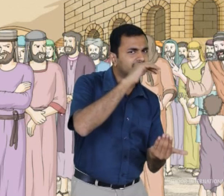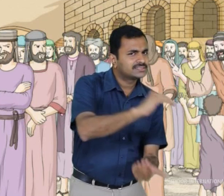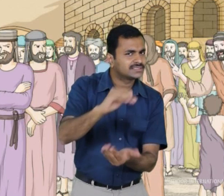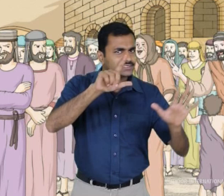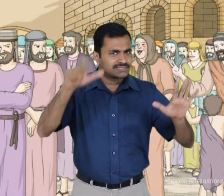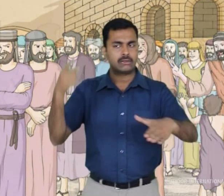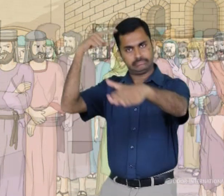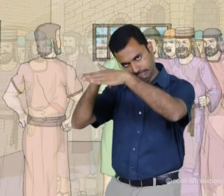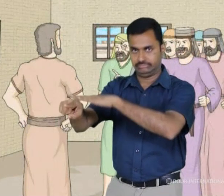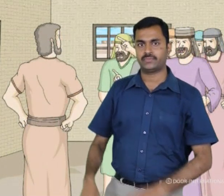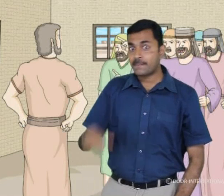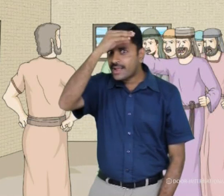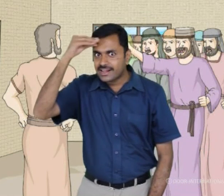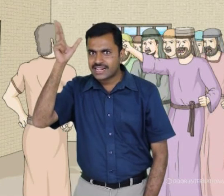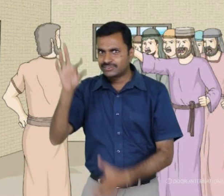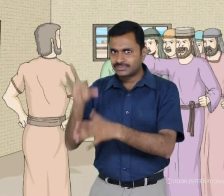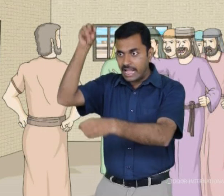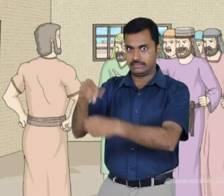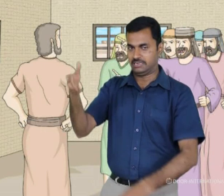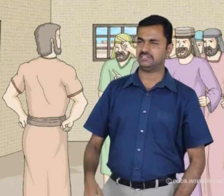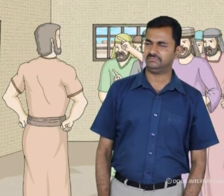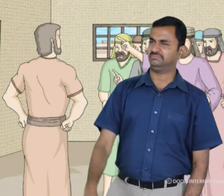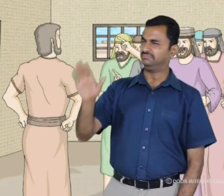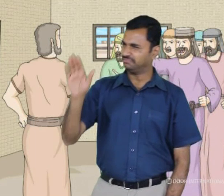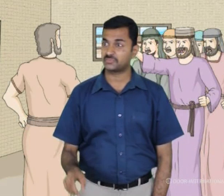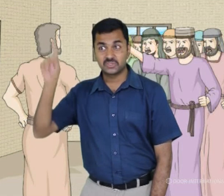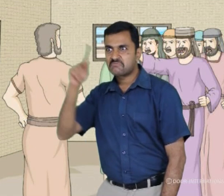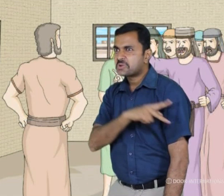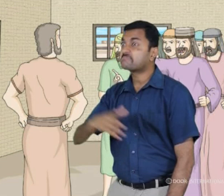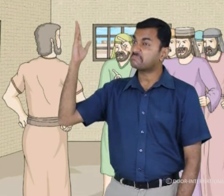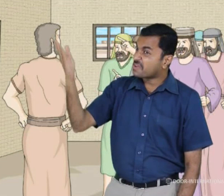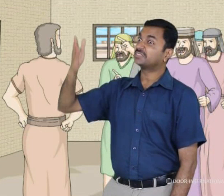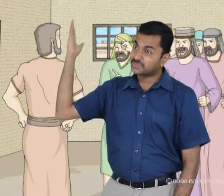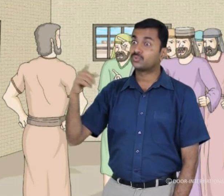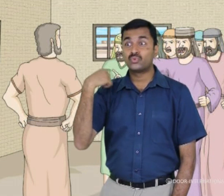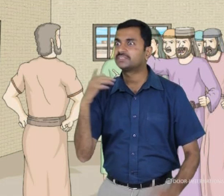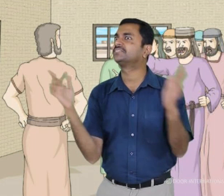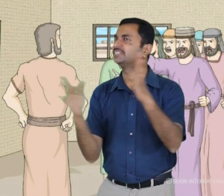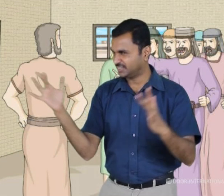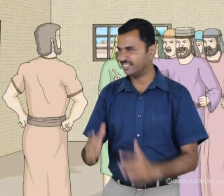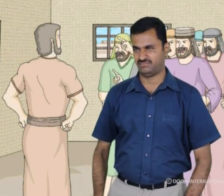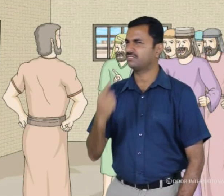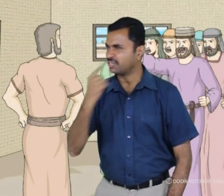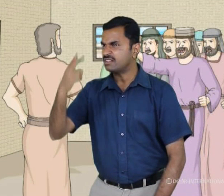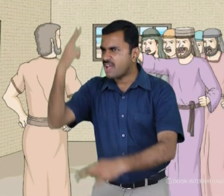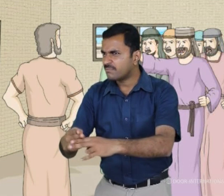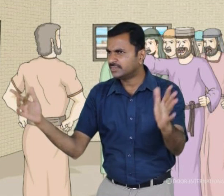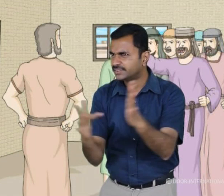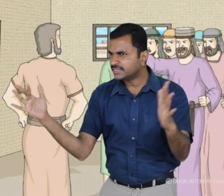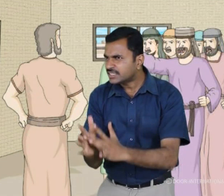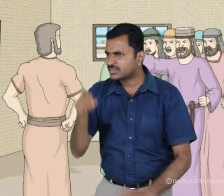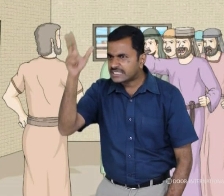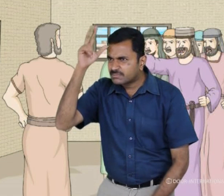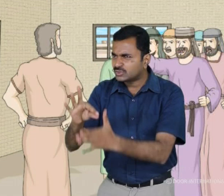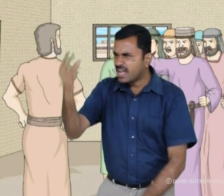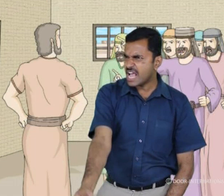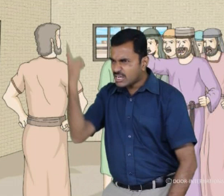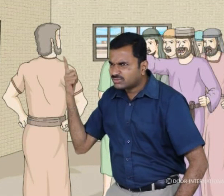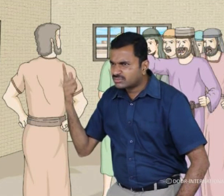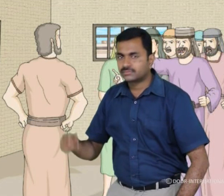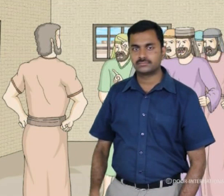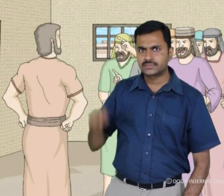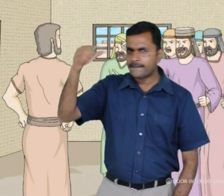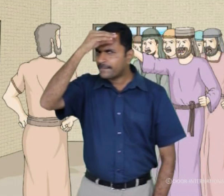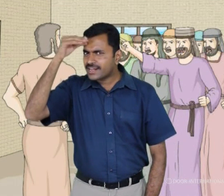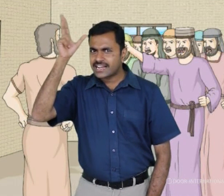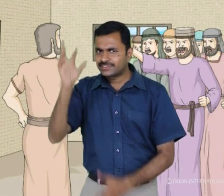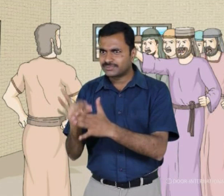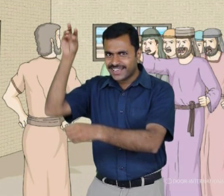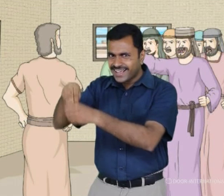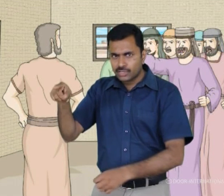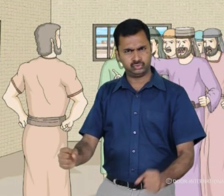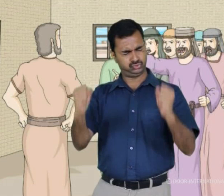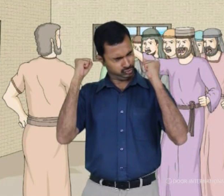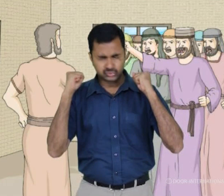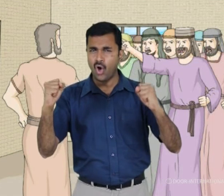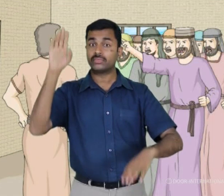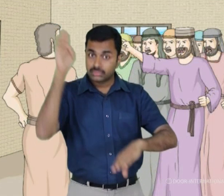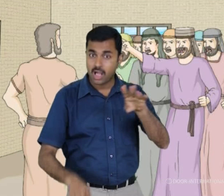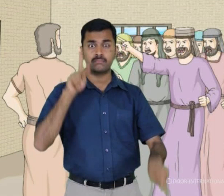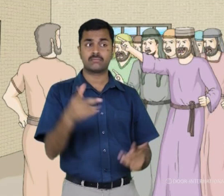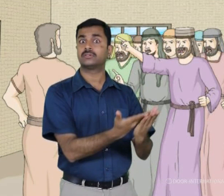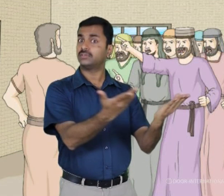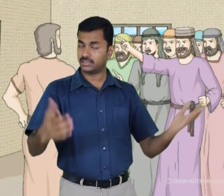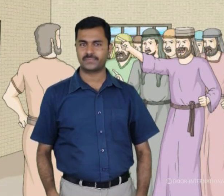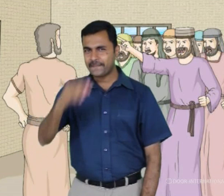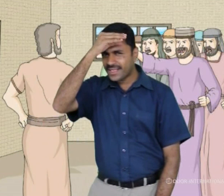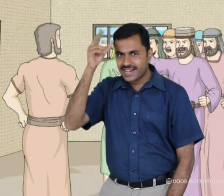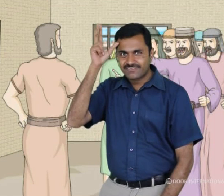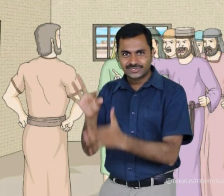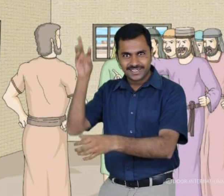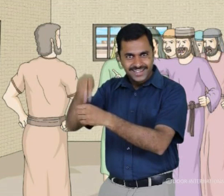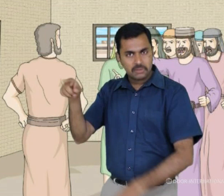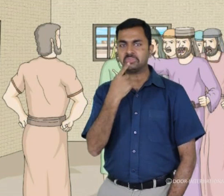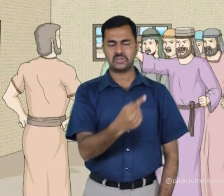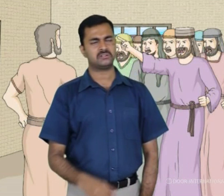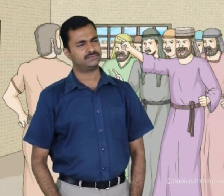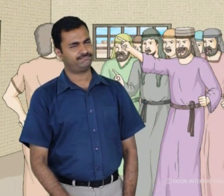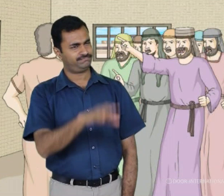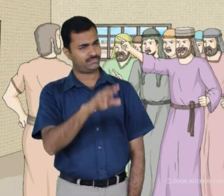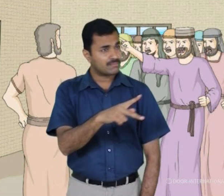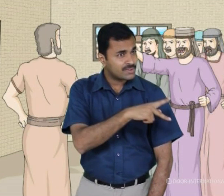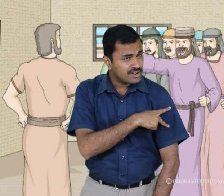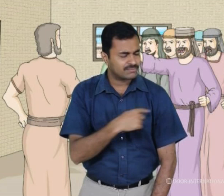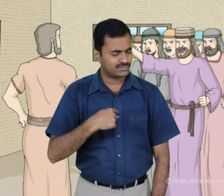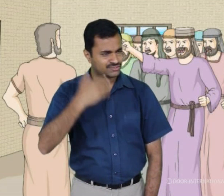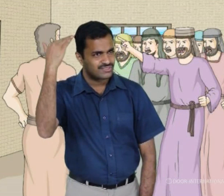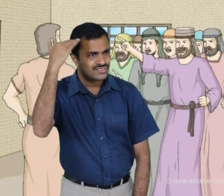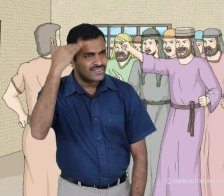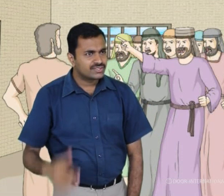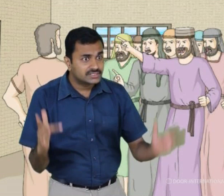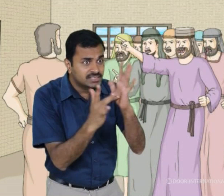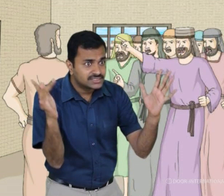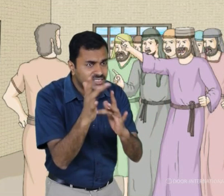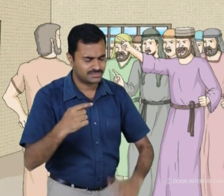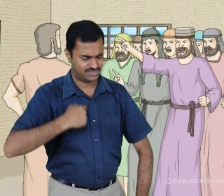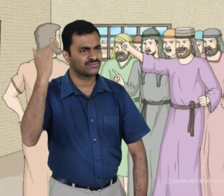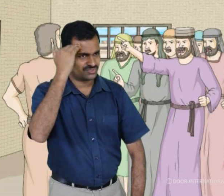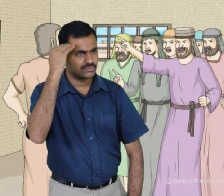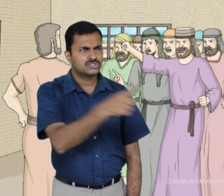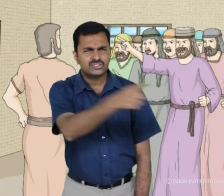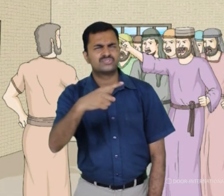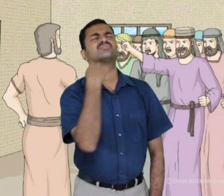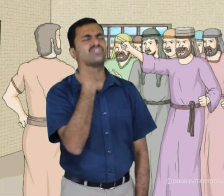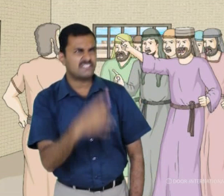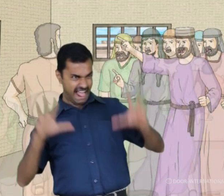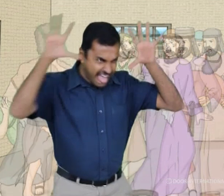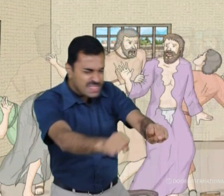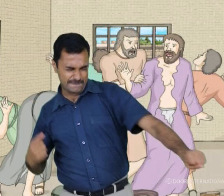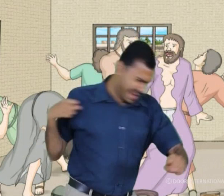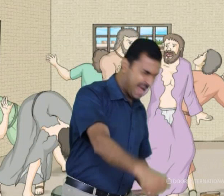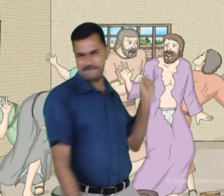Eventually, one of the evil spirits answered them, “Jesus I know, and I know about Paul, but who are you?”